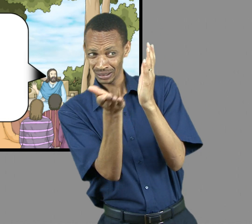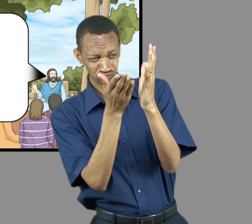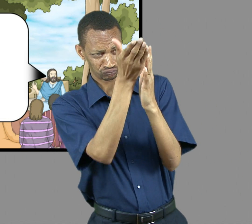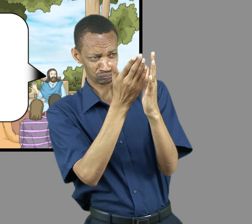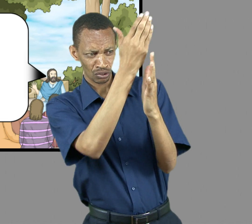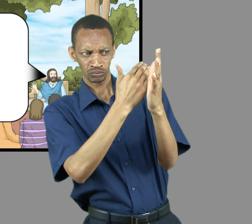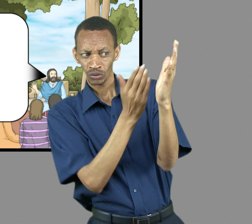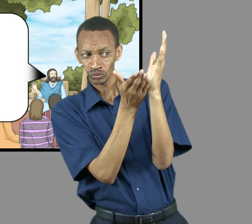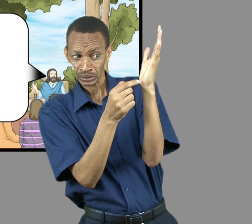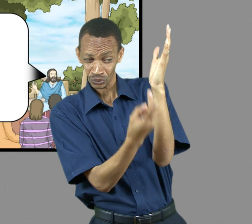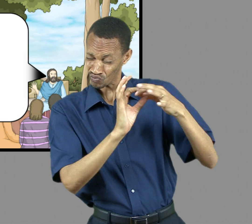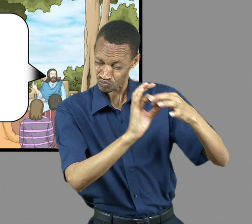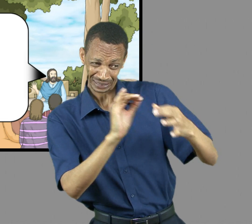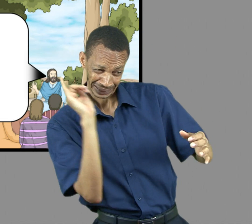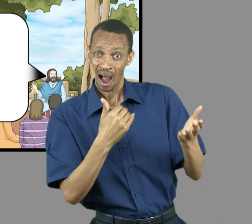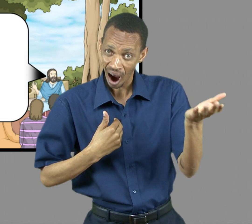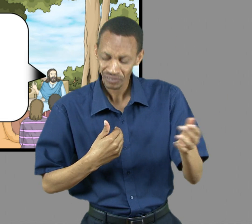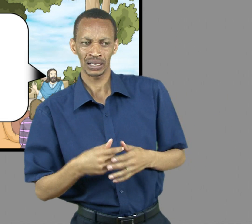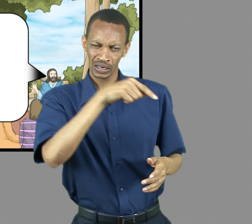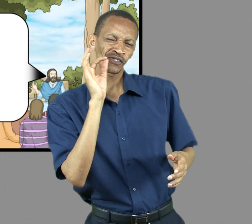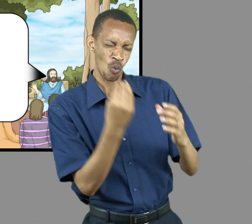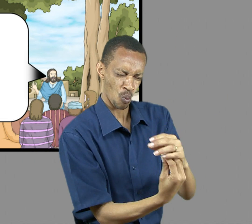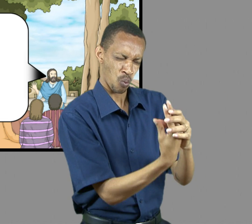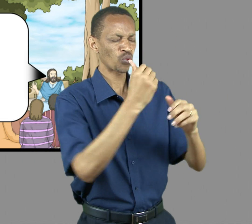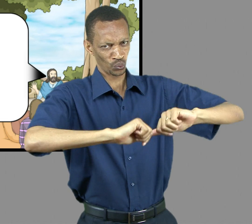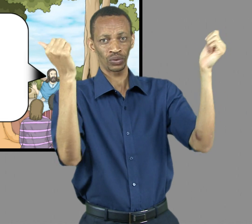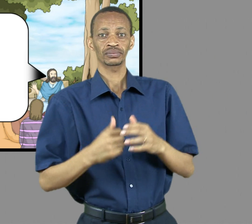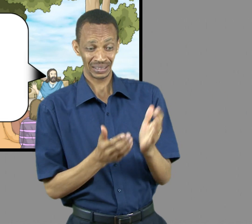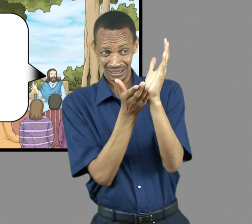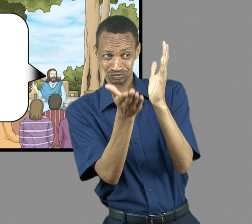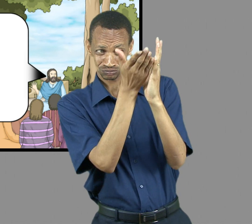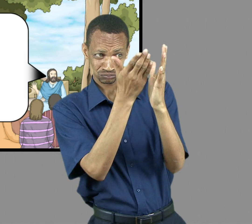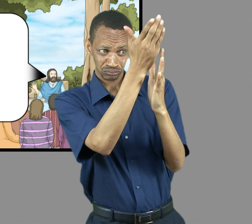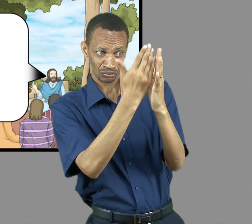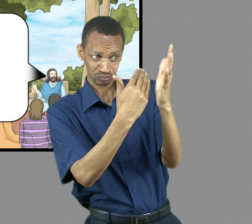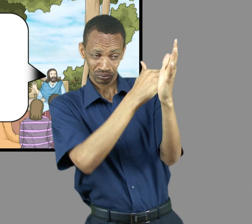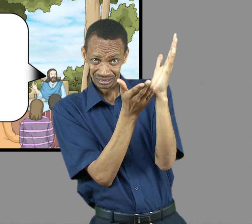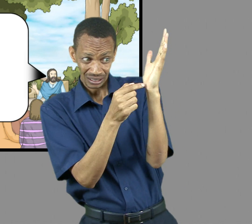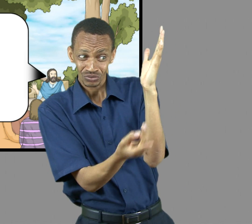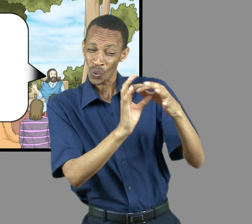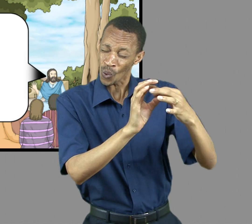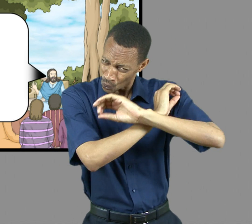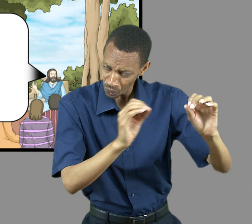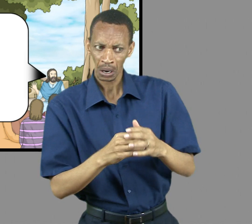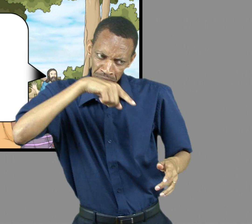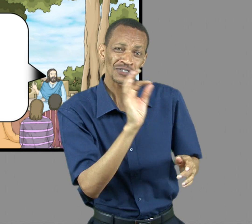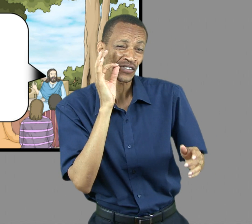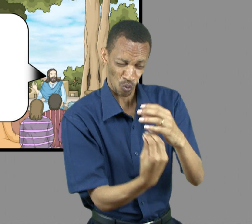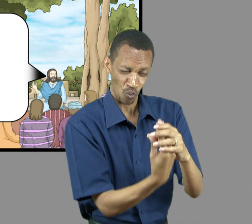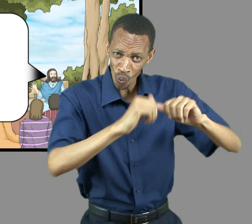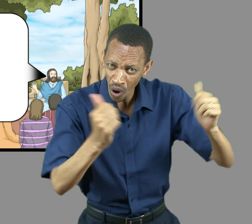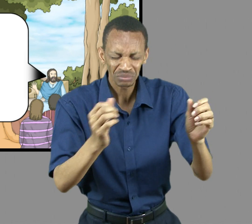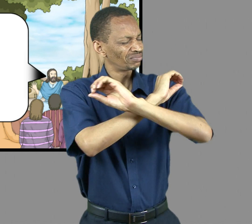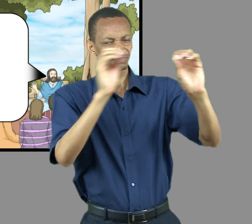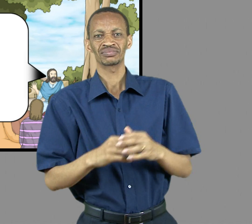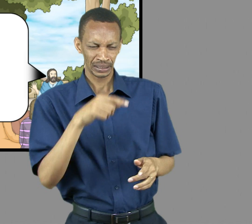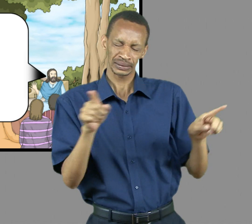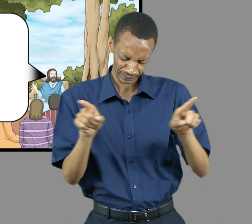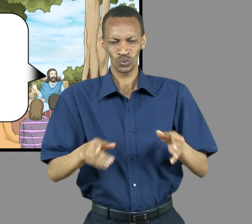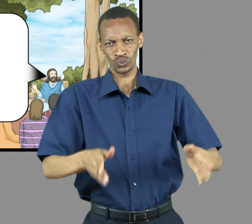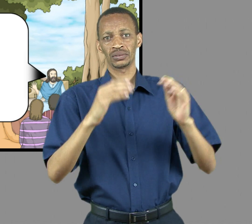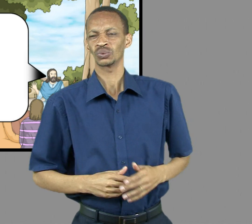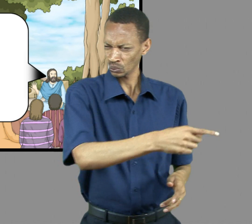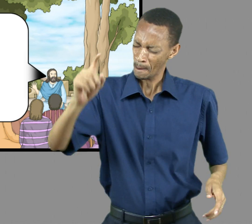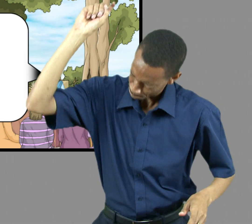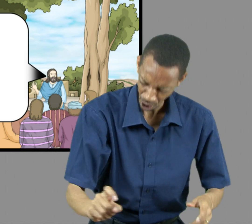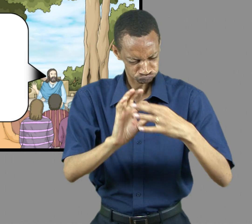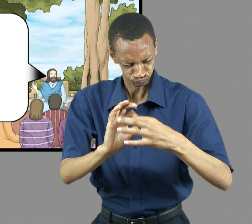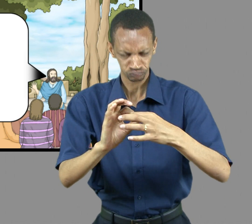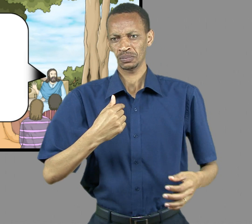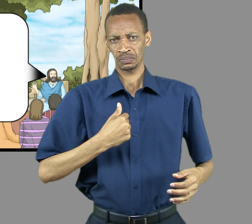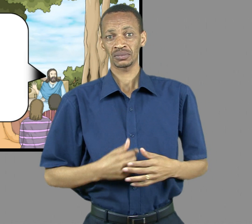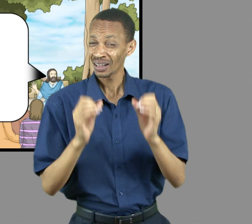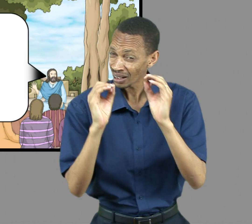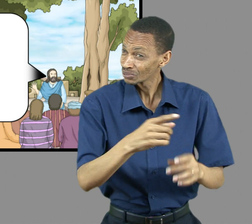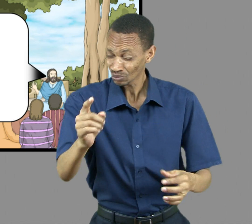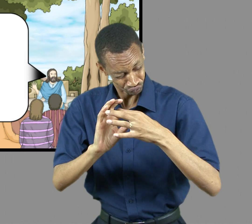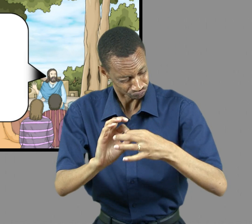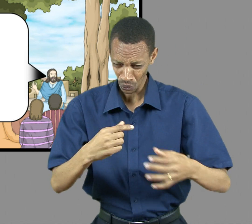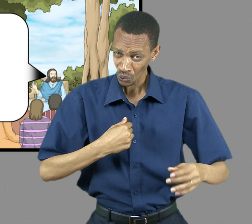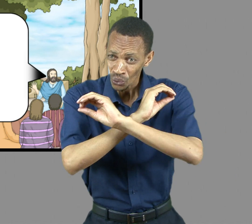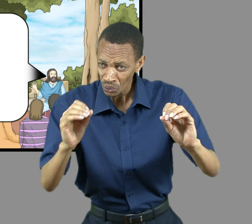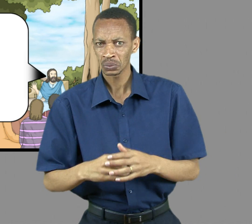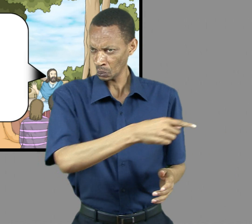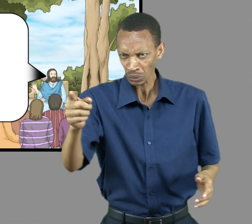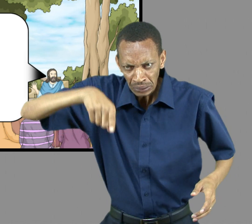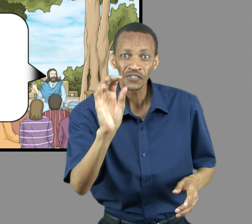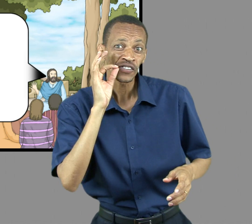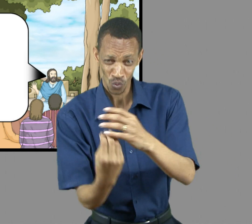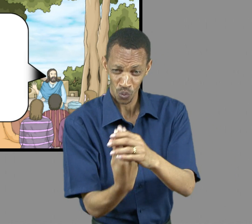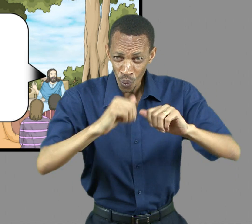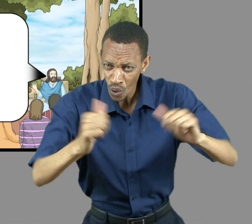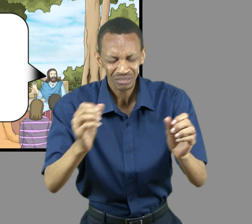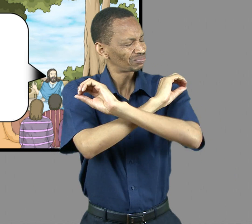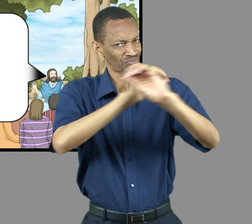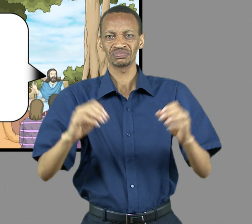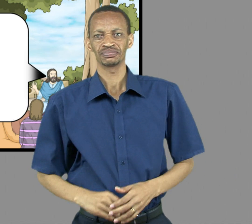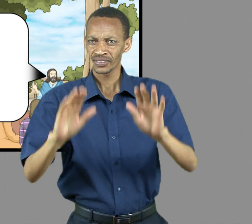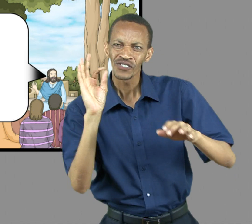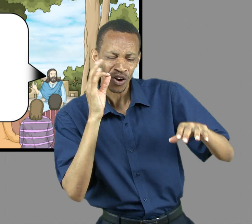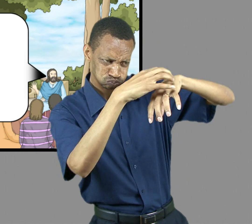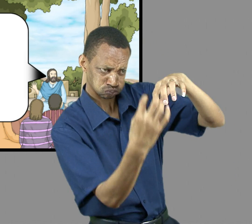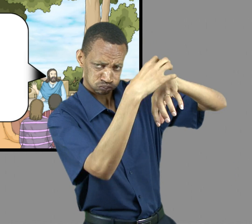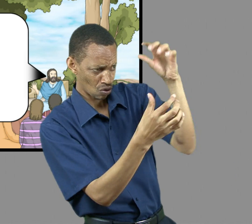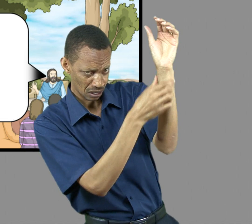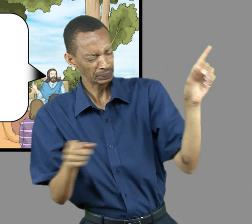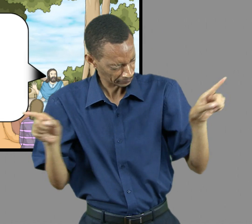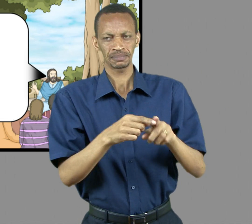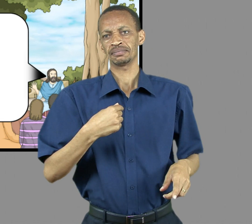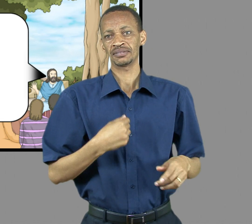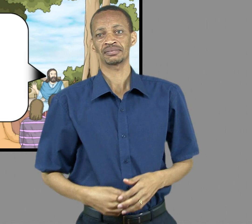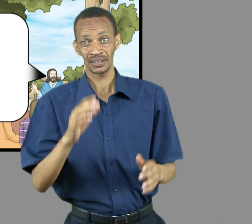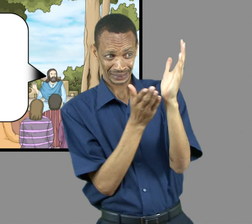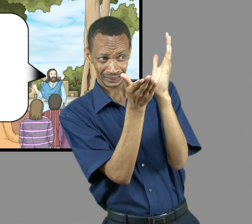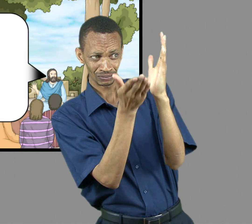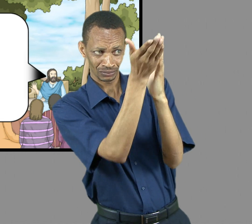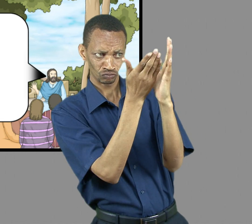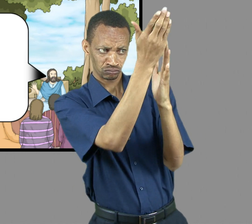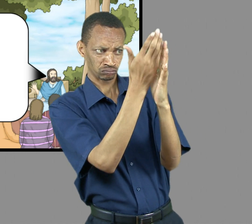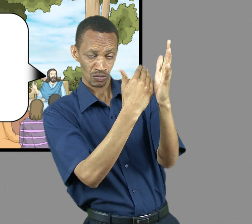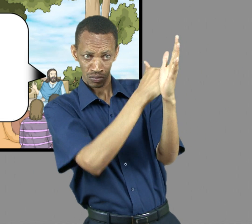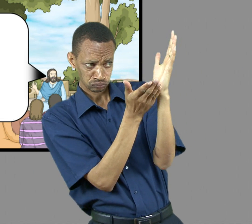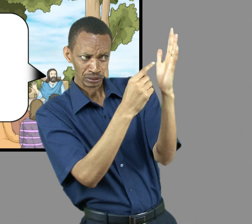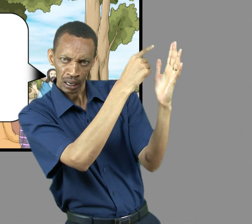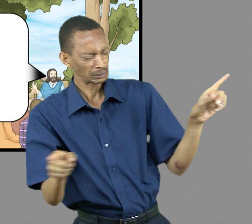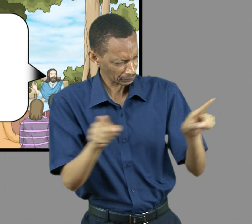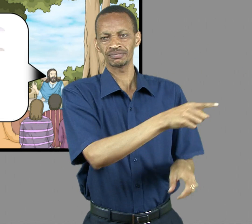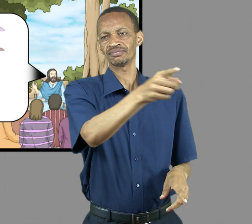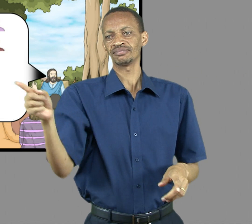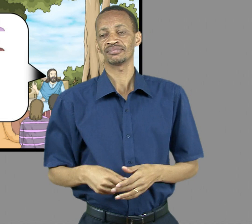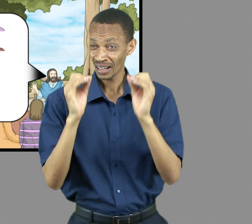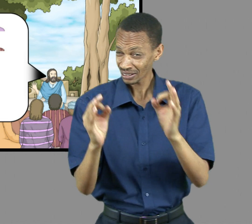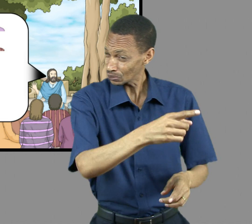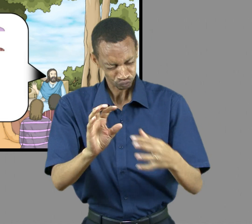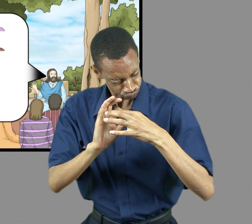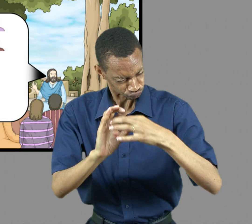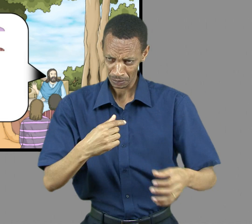Just as no branch can bear fruit by itself unless it remains in the vine, neither can you bear fruit unless you remain in Me. I am the vine and you are the branches.